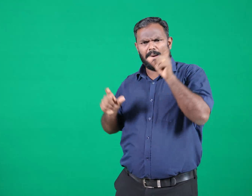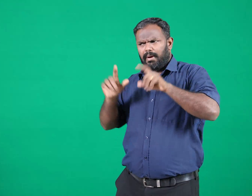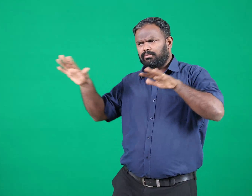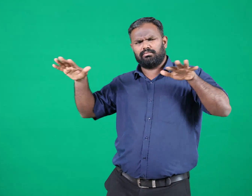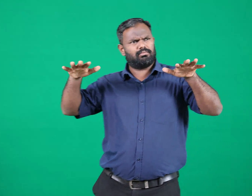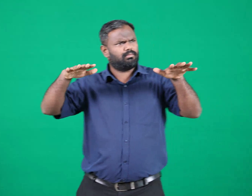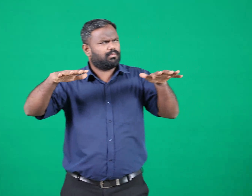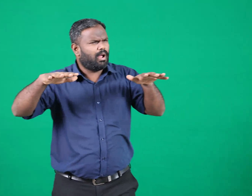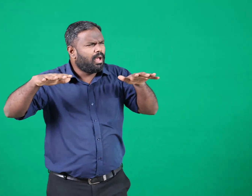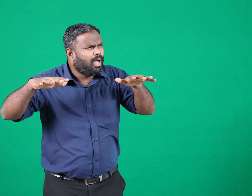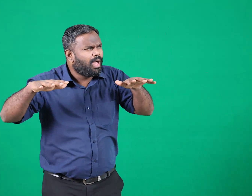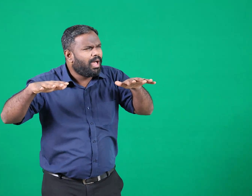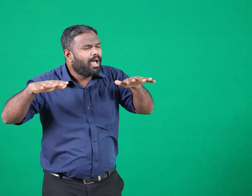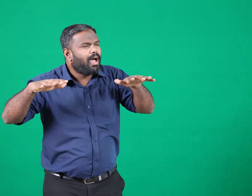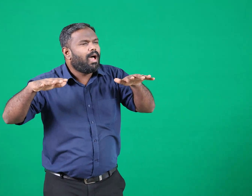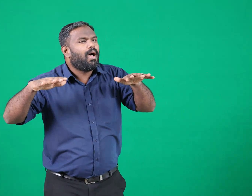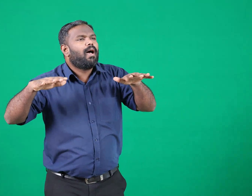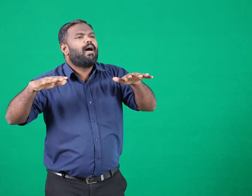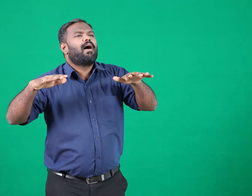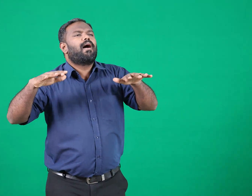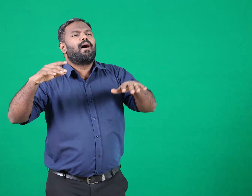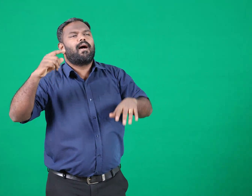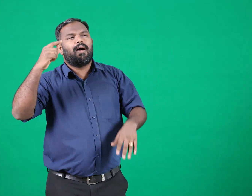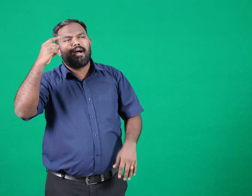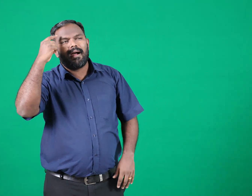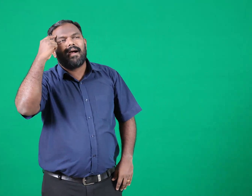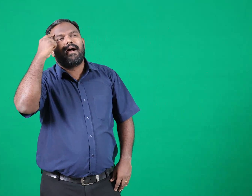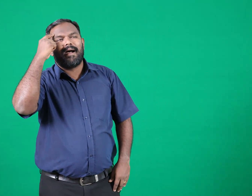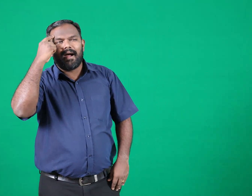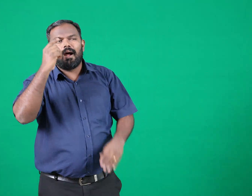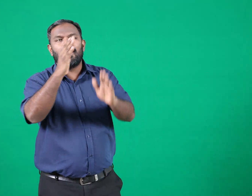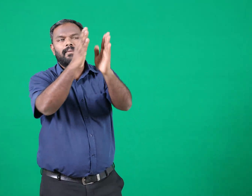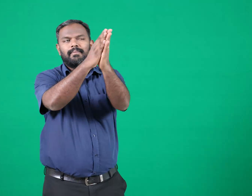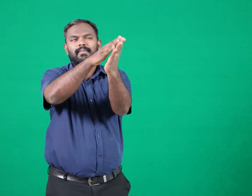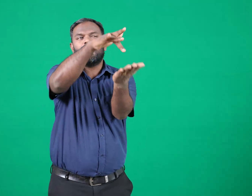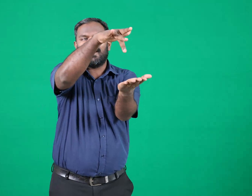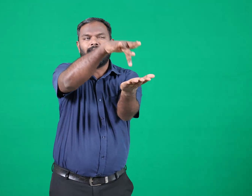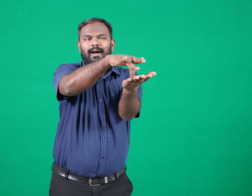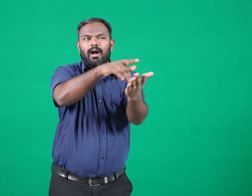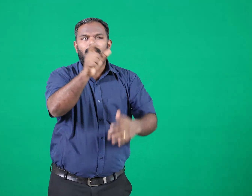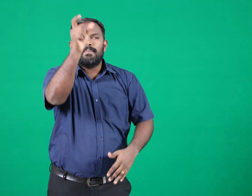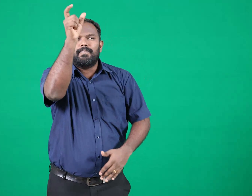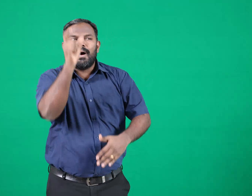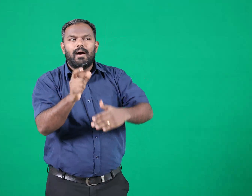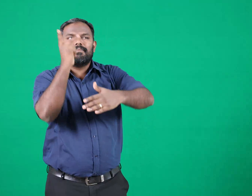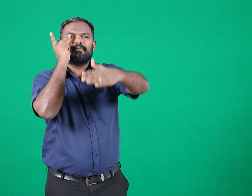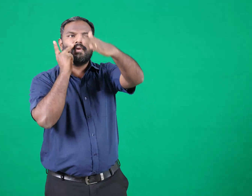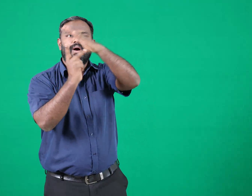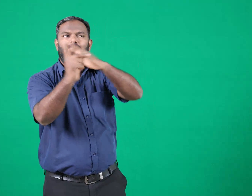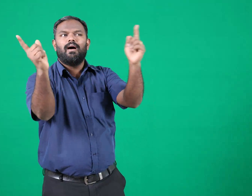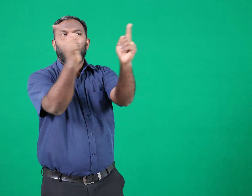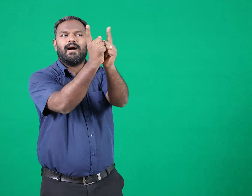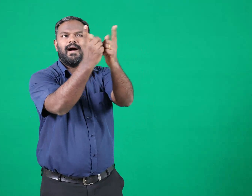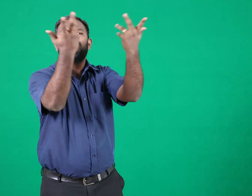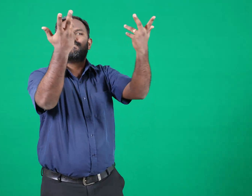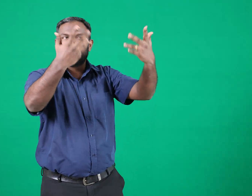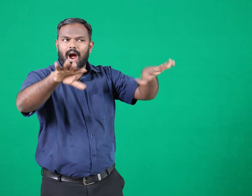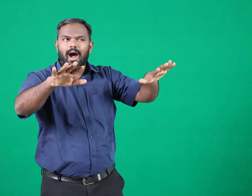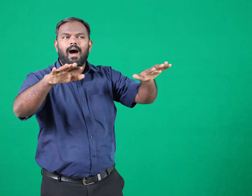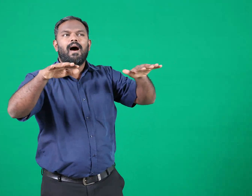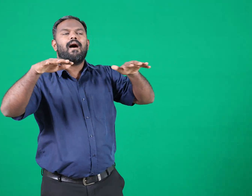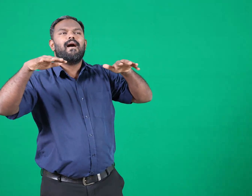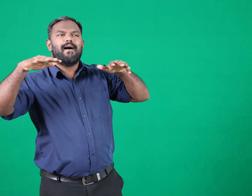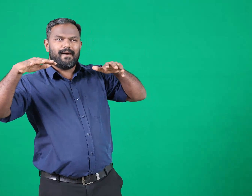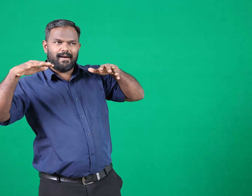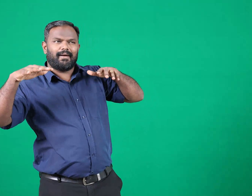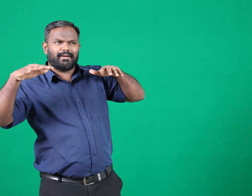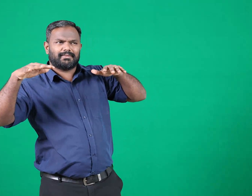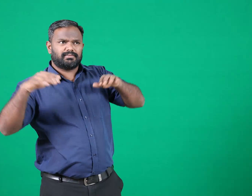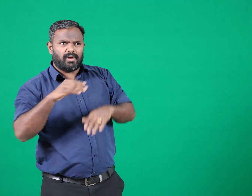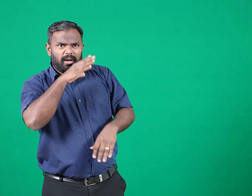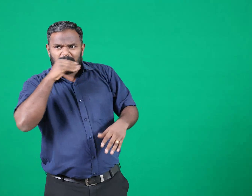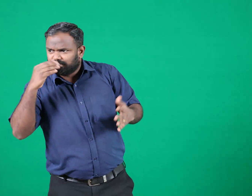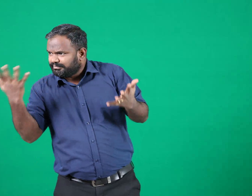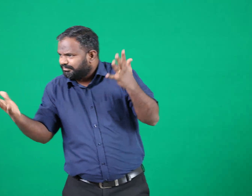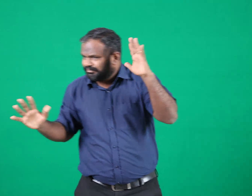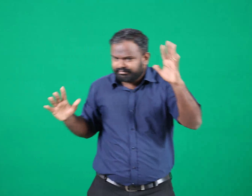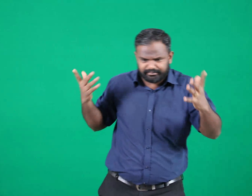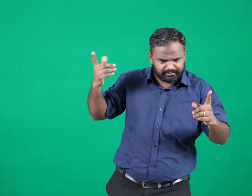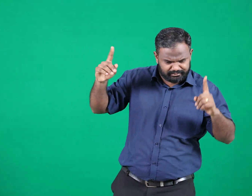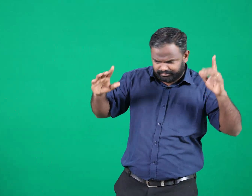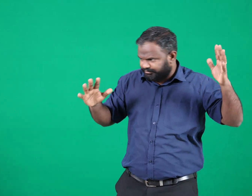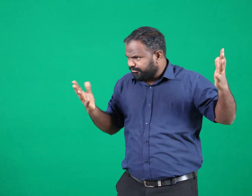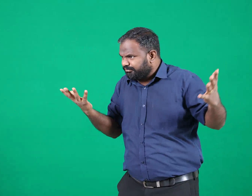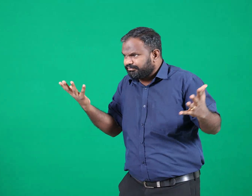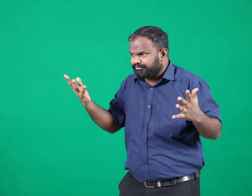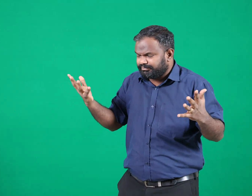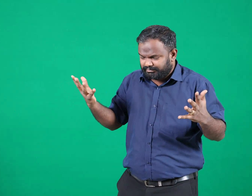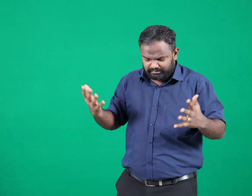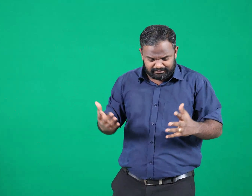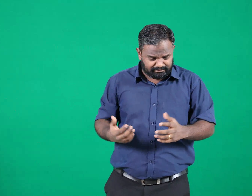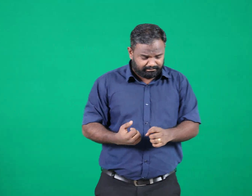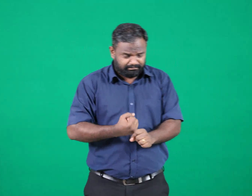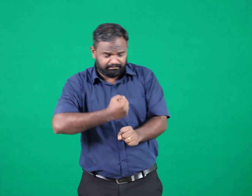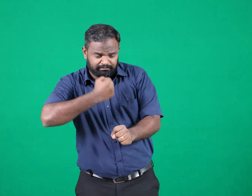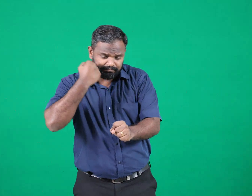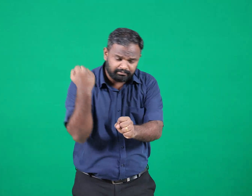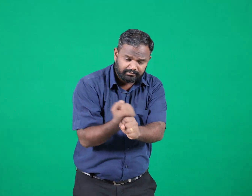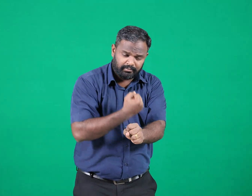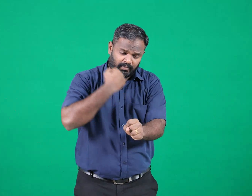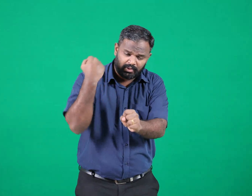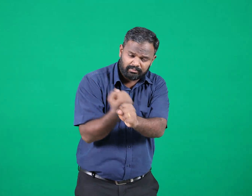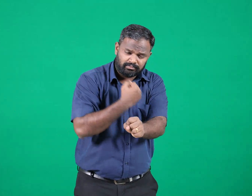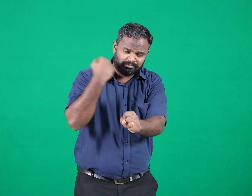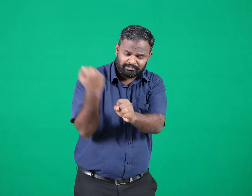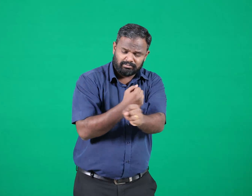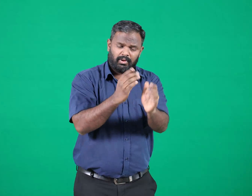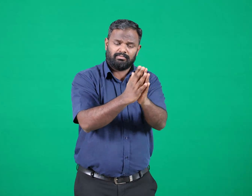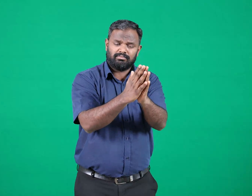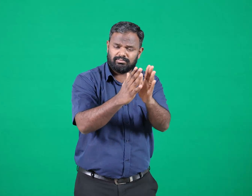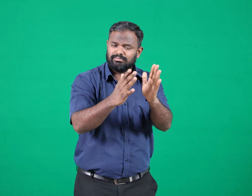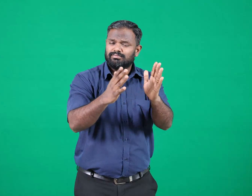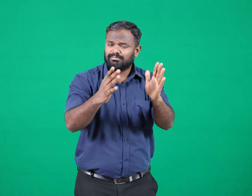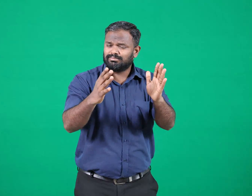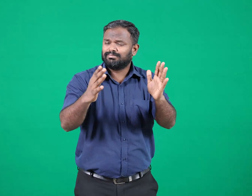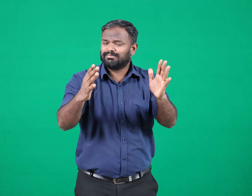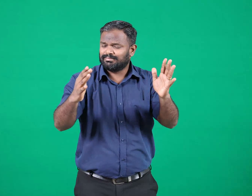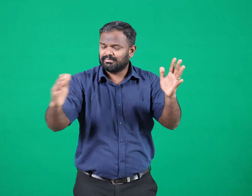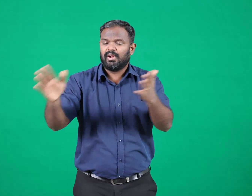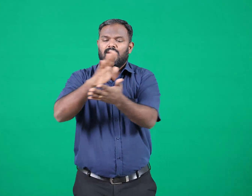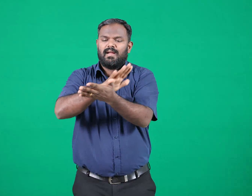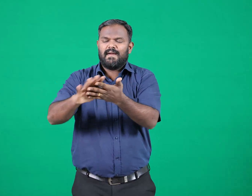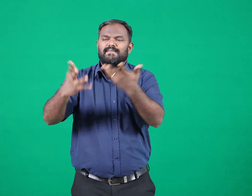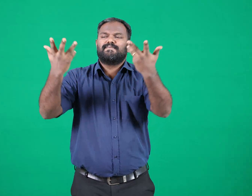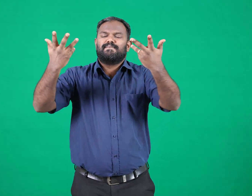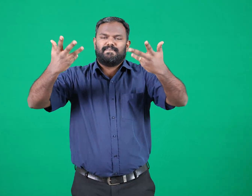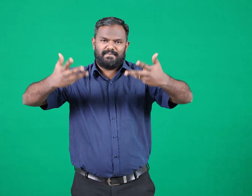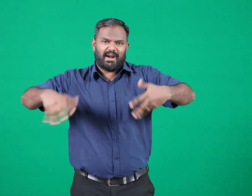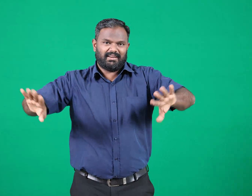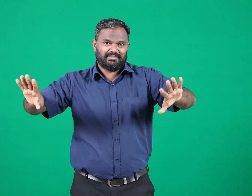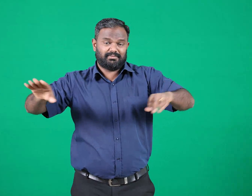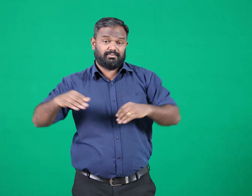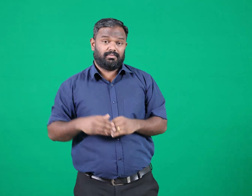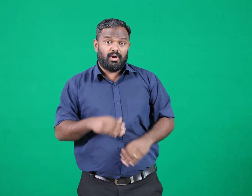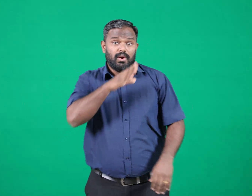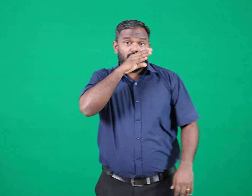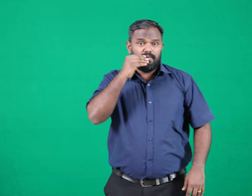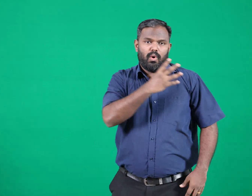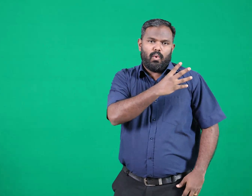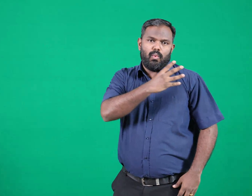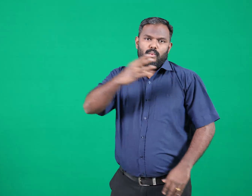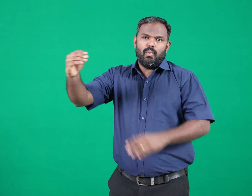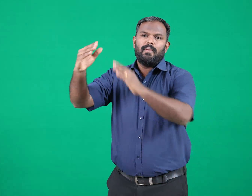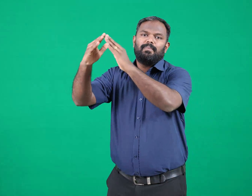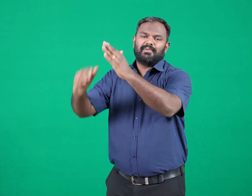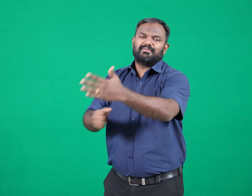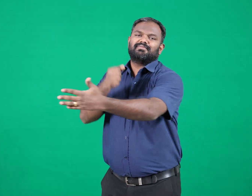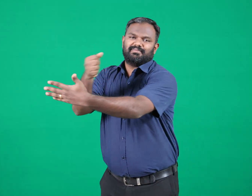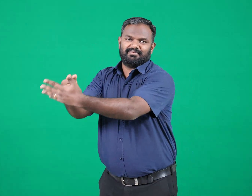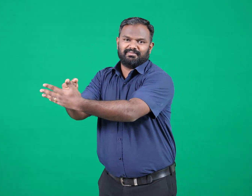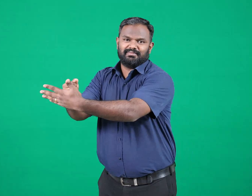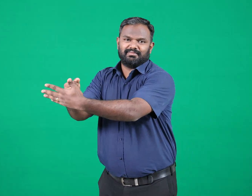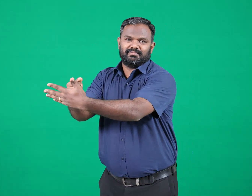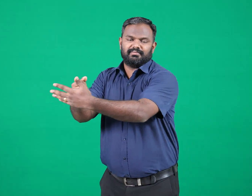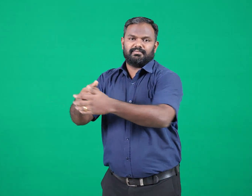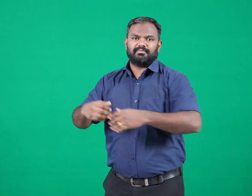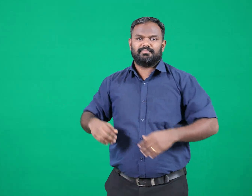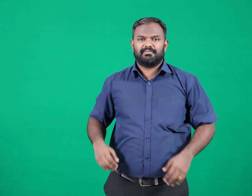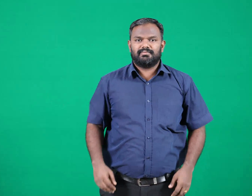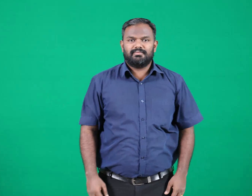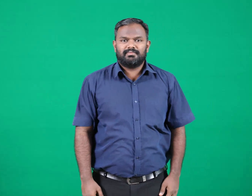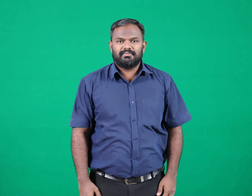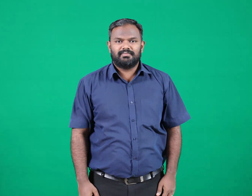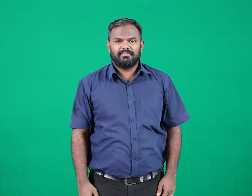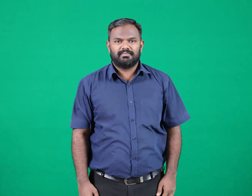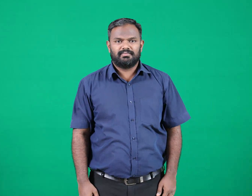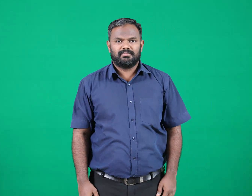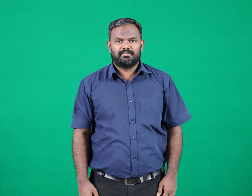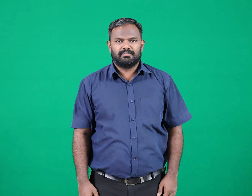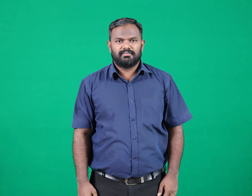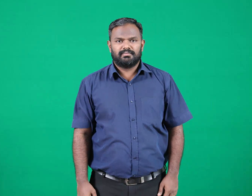He kept making signs to them but remained speechless. And when the days of his service were complete, he returned home.